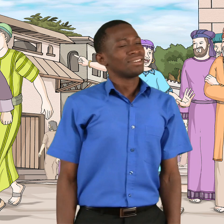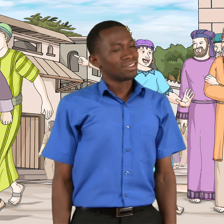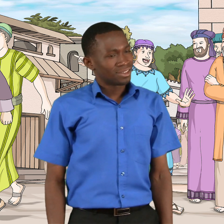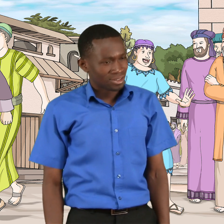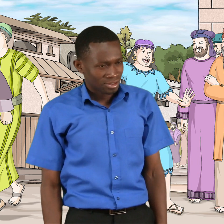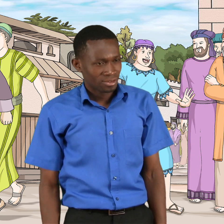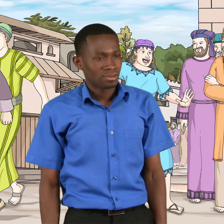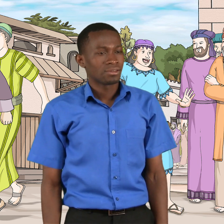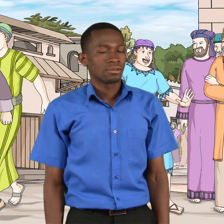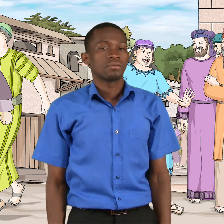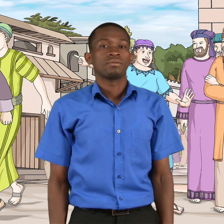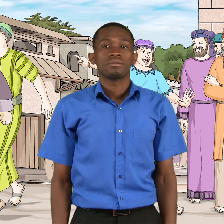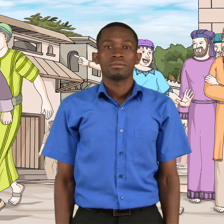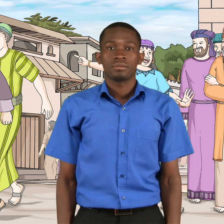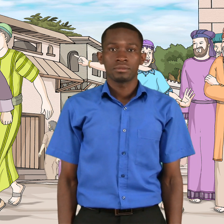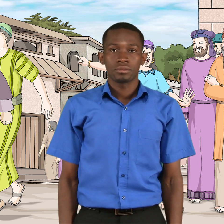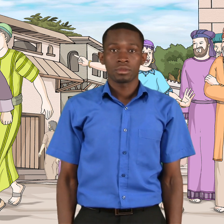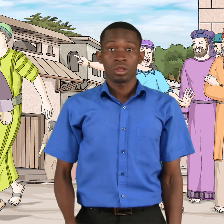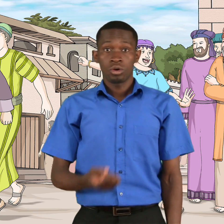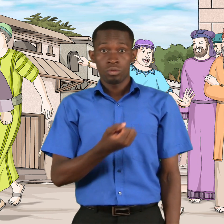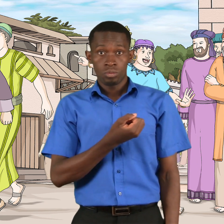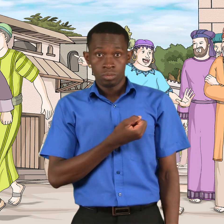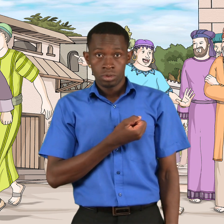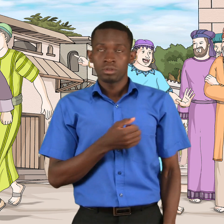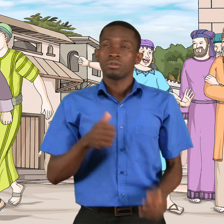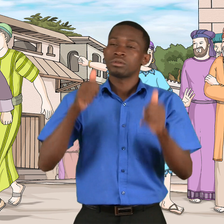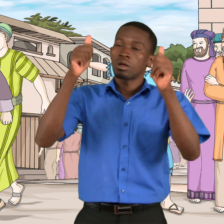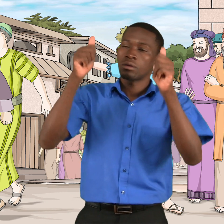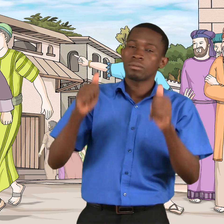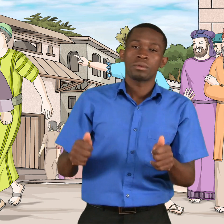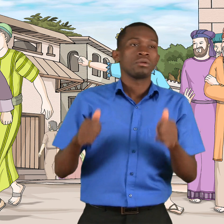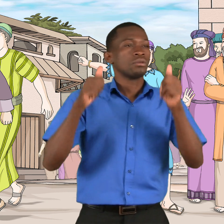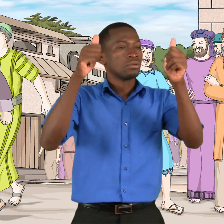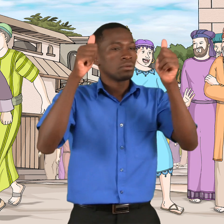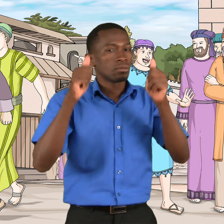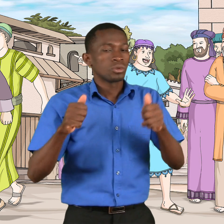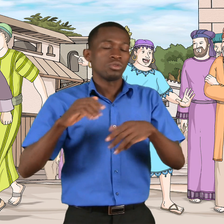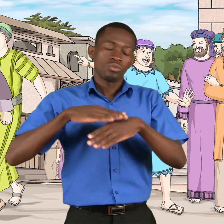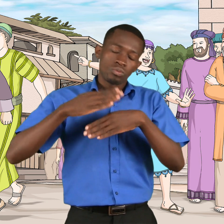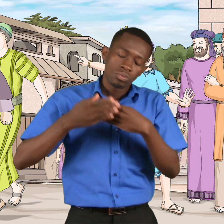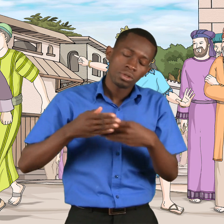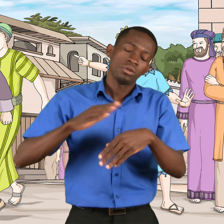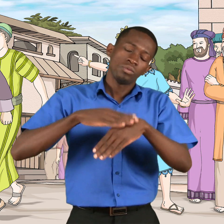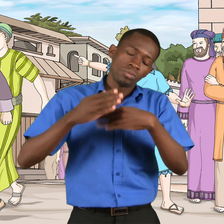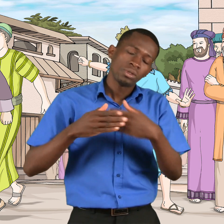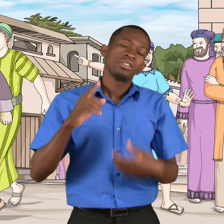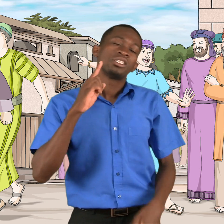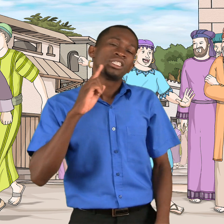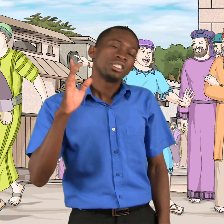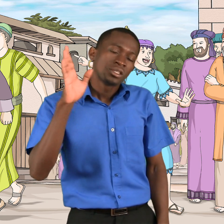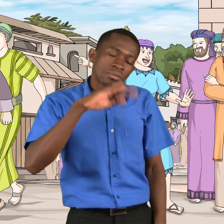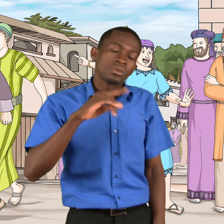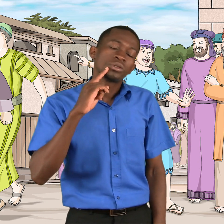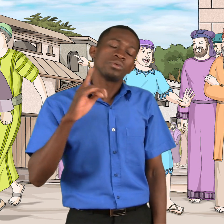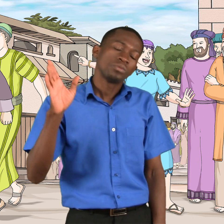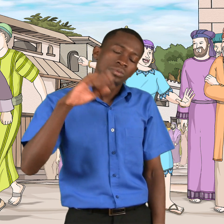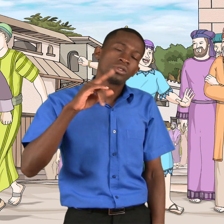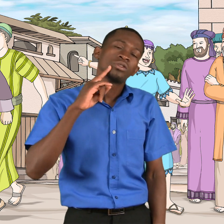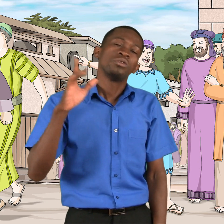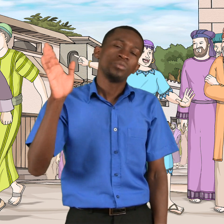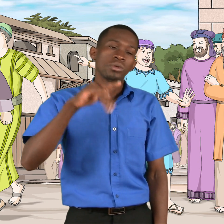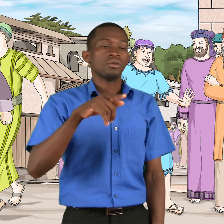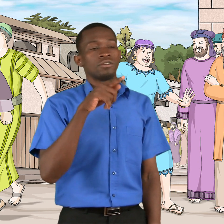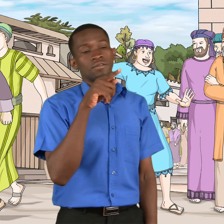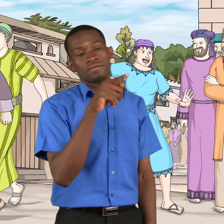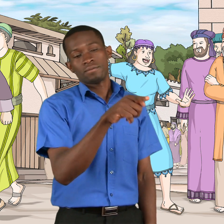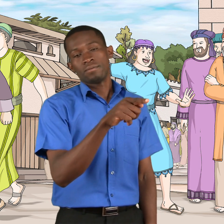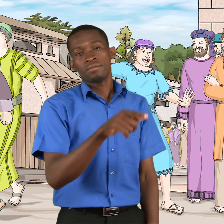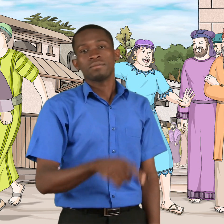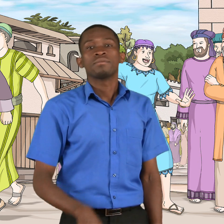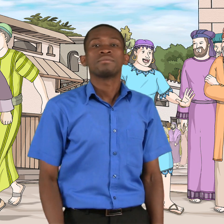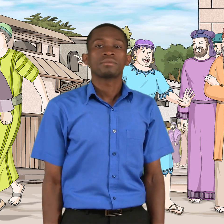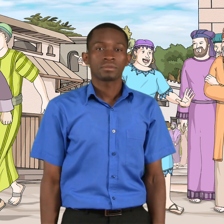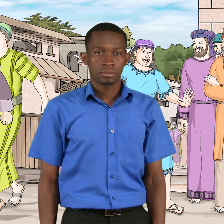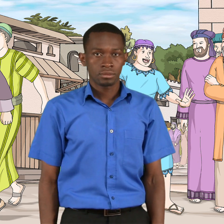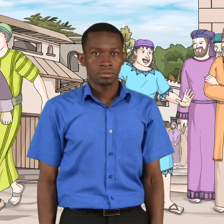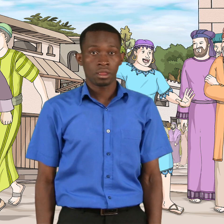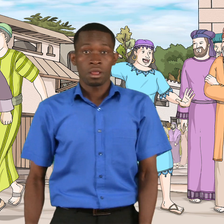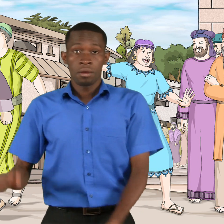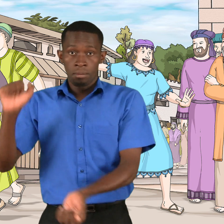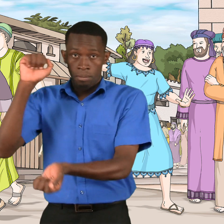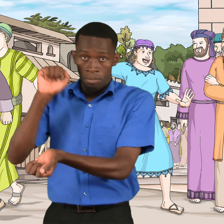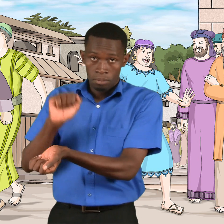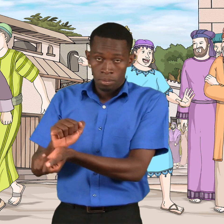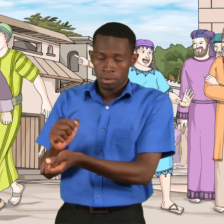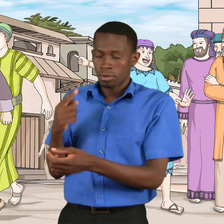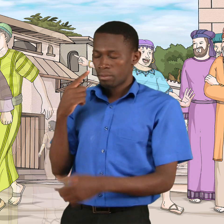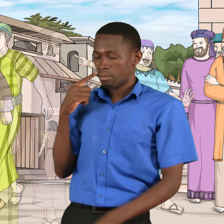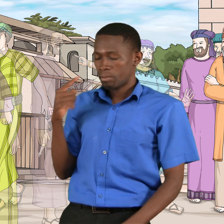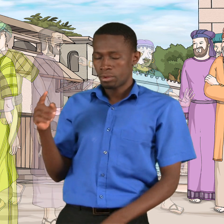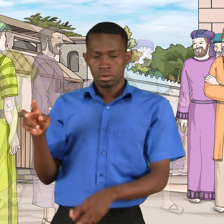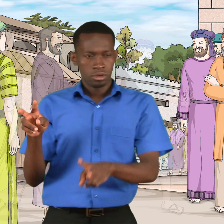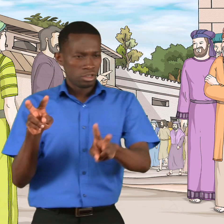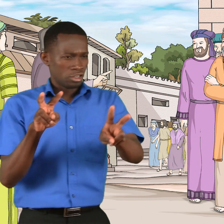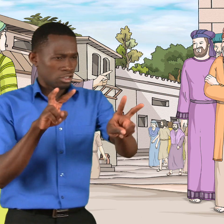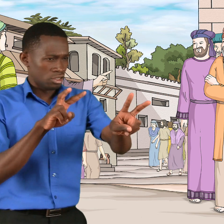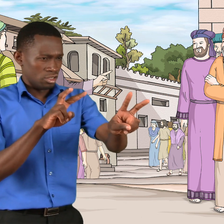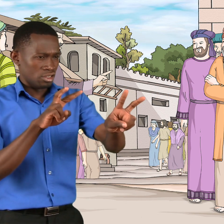She continued this for many days.